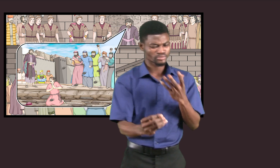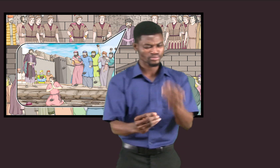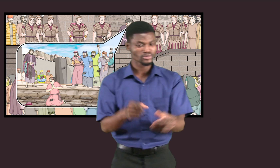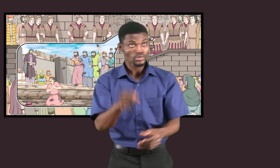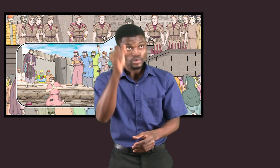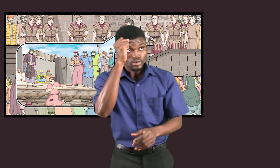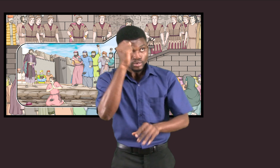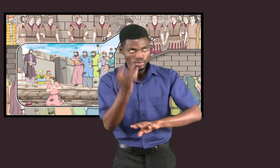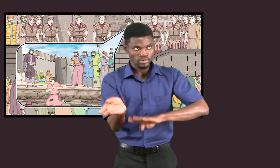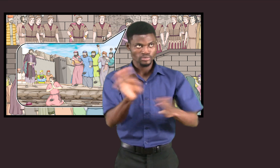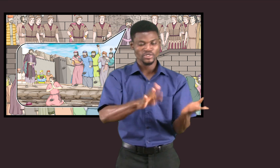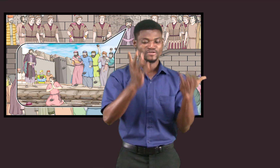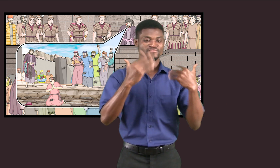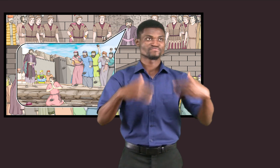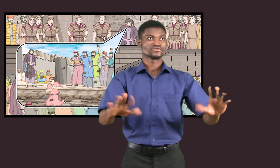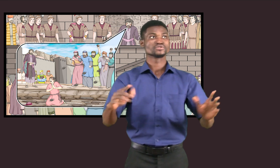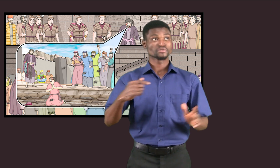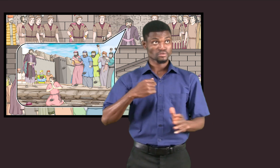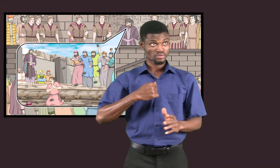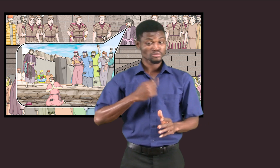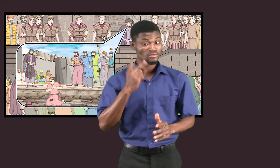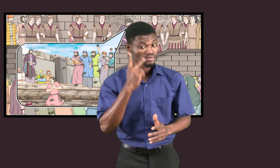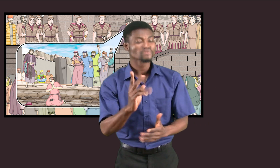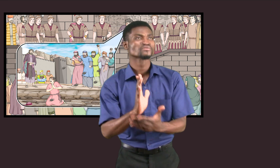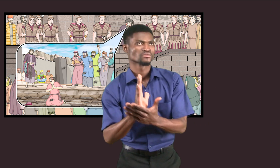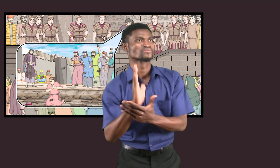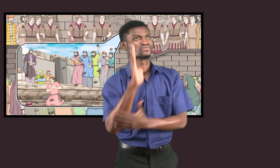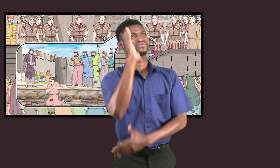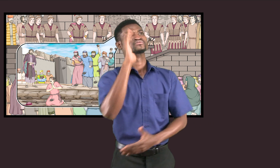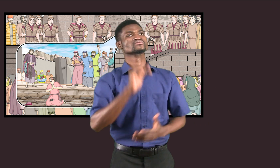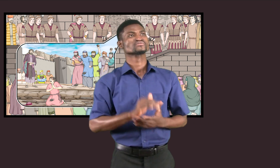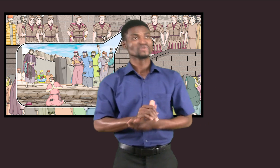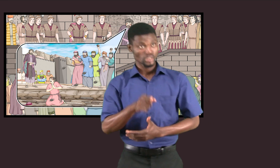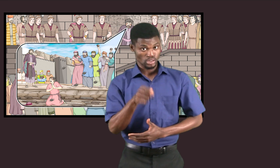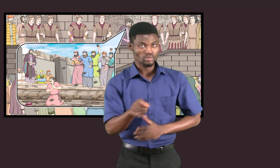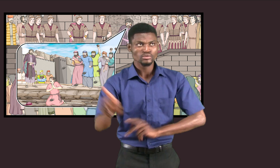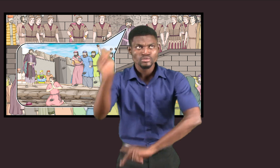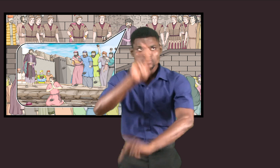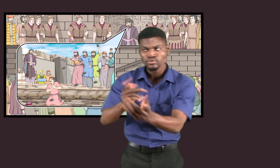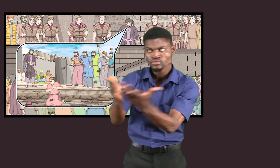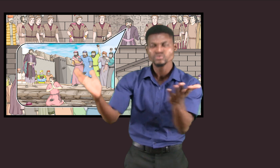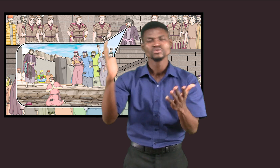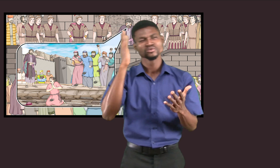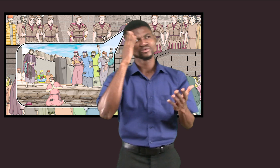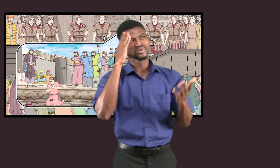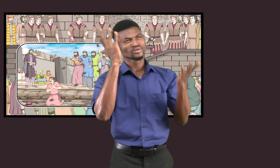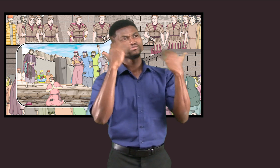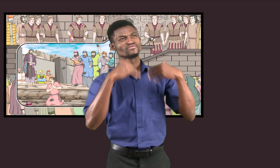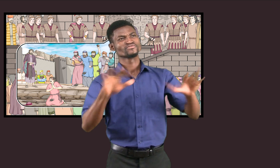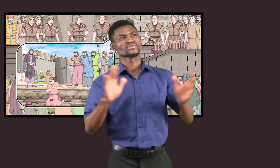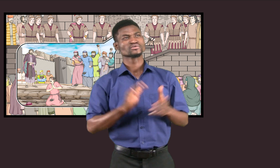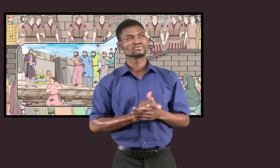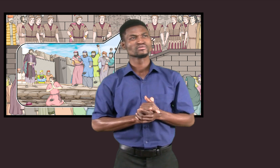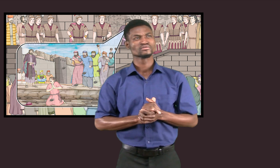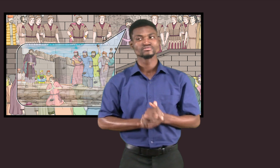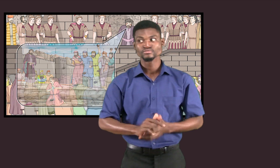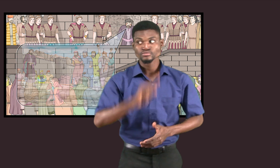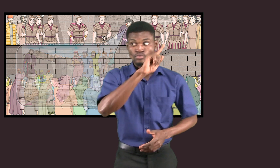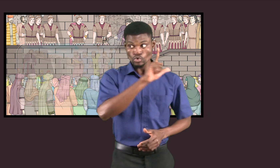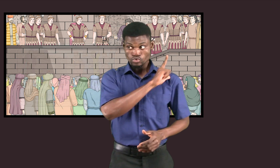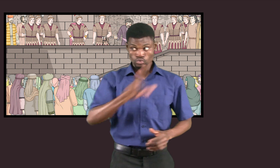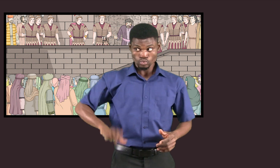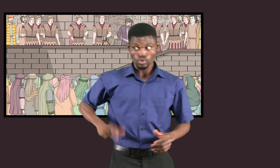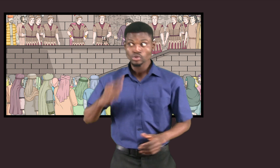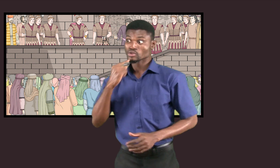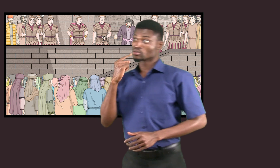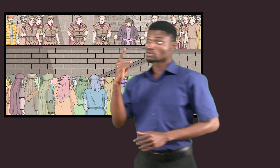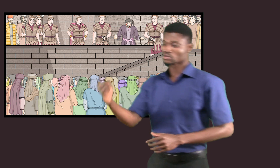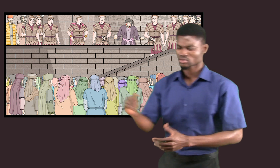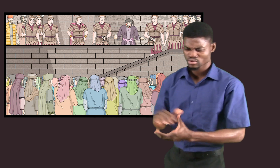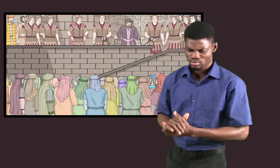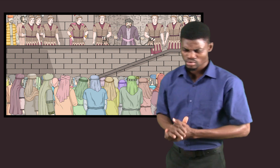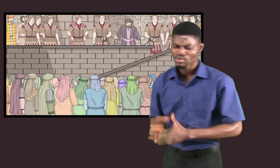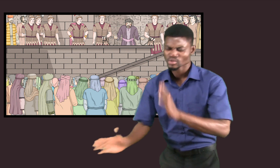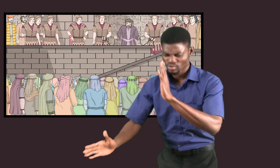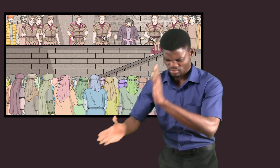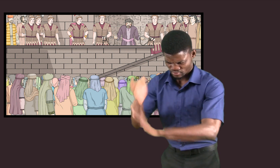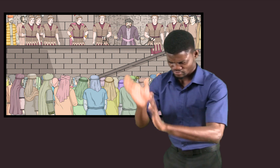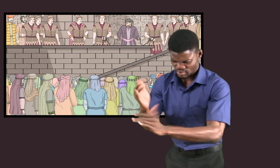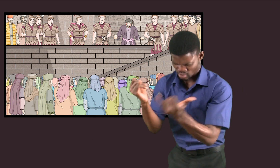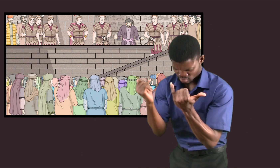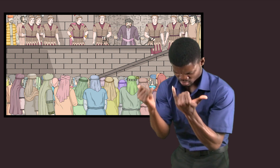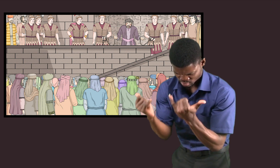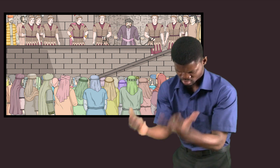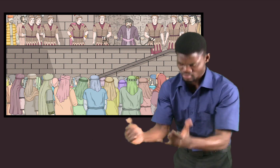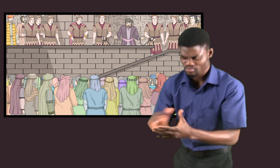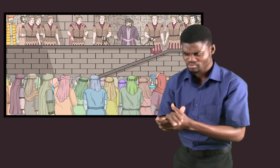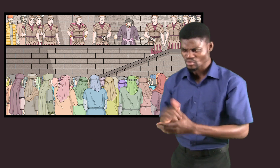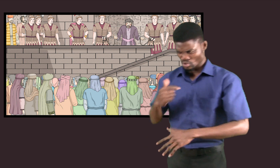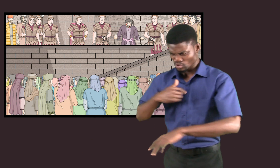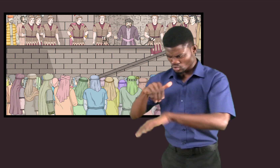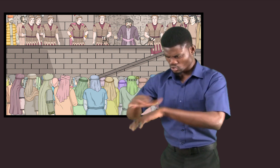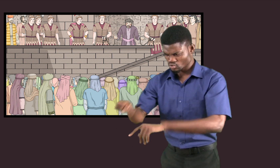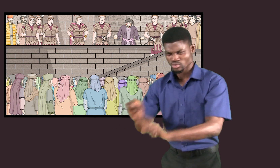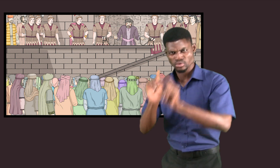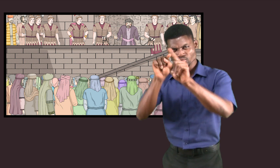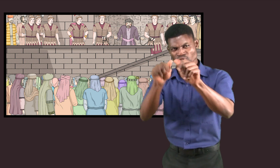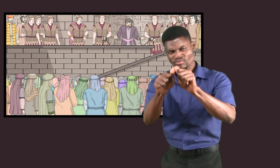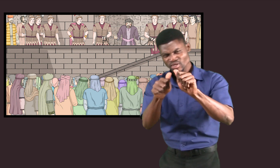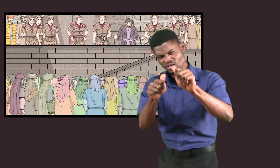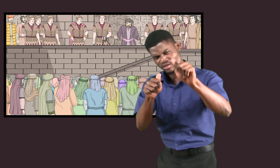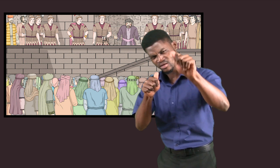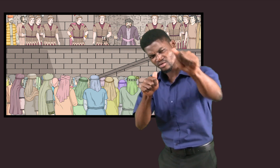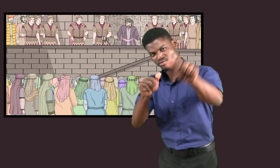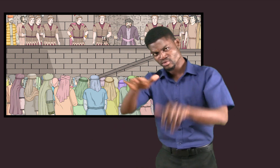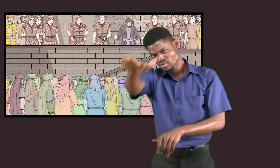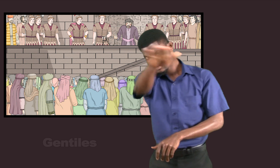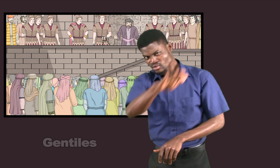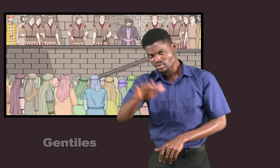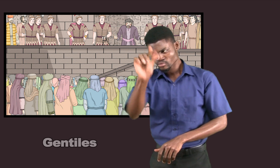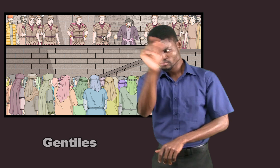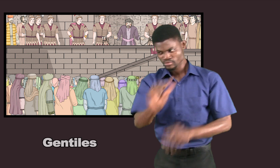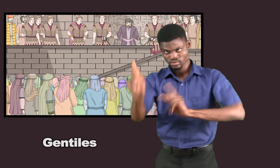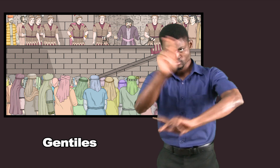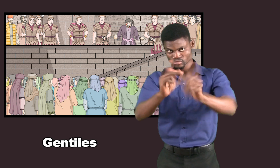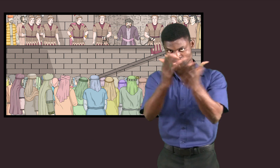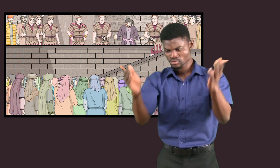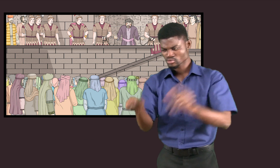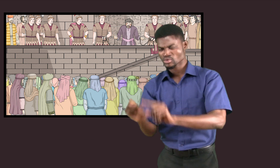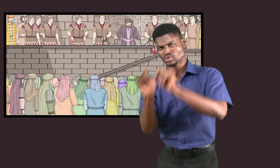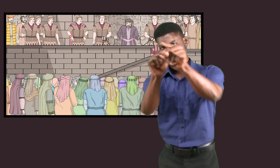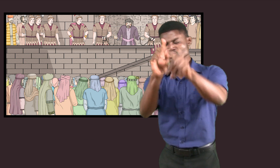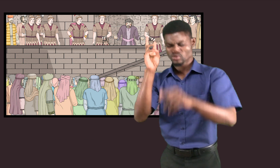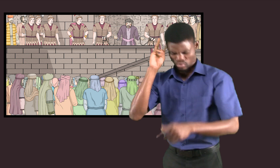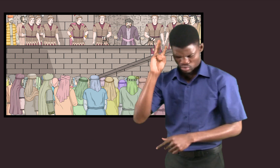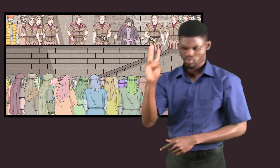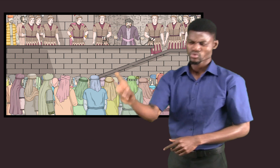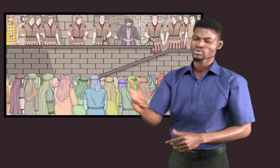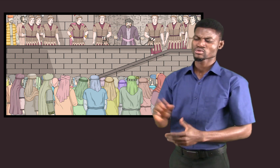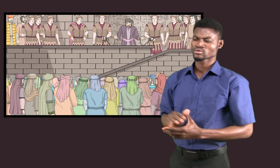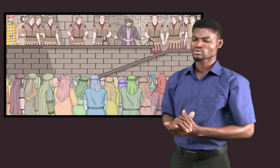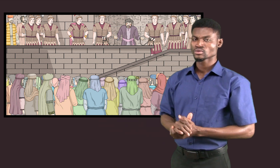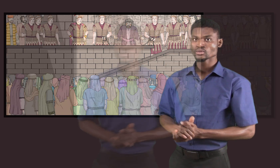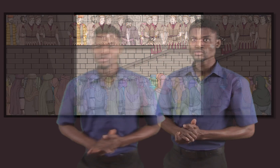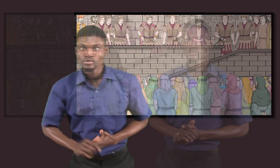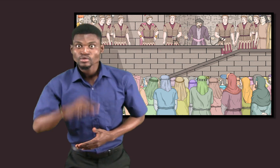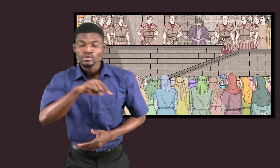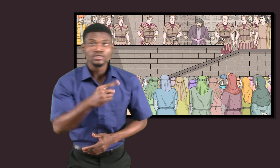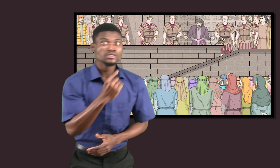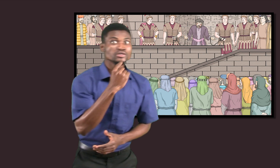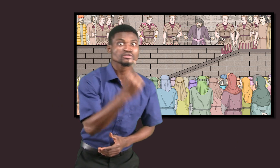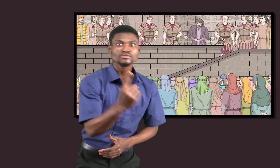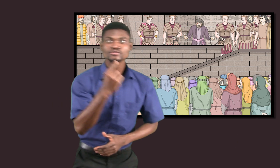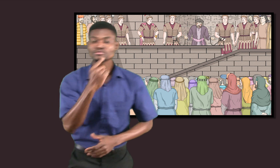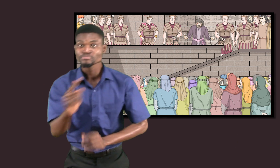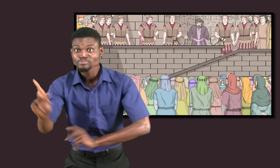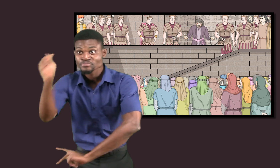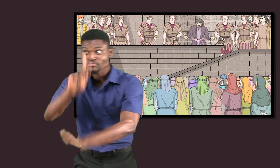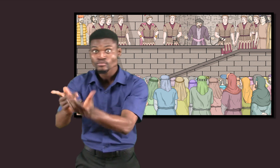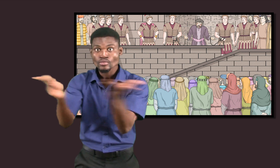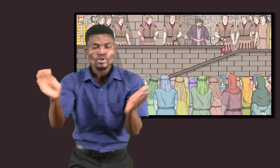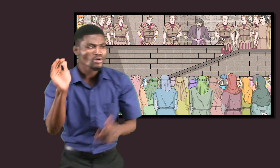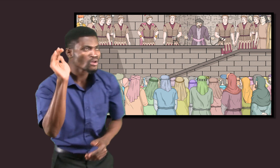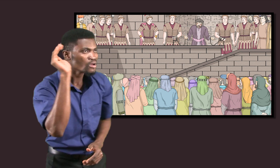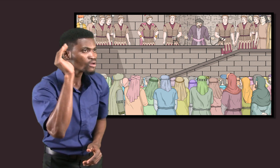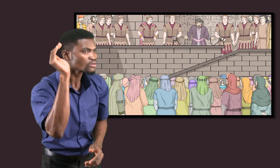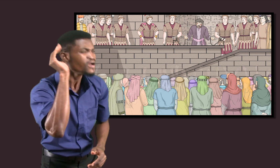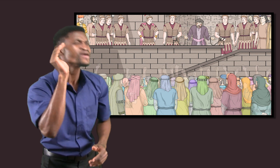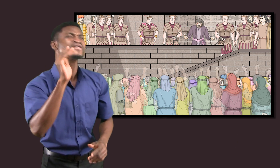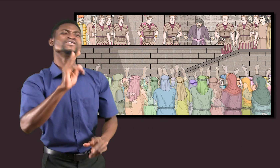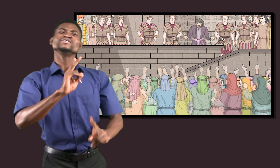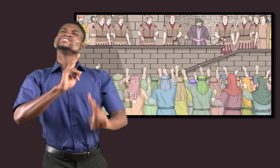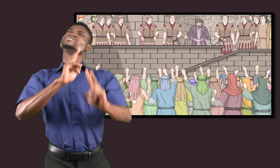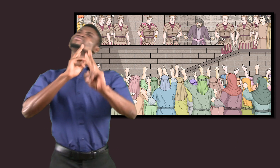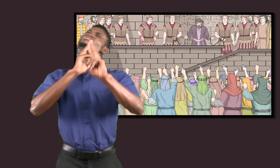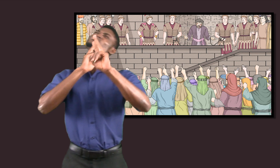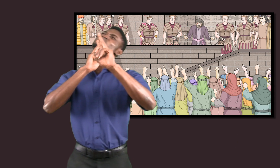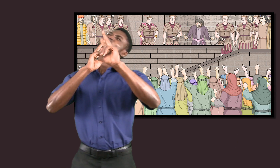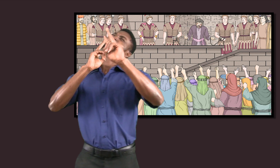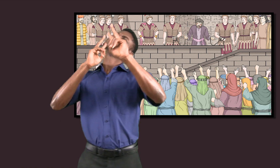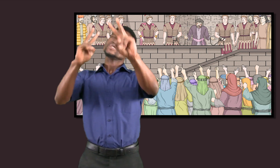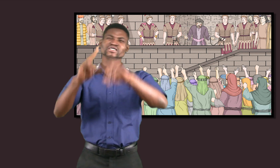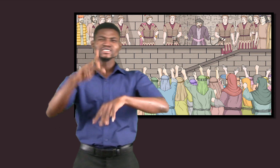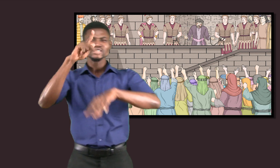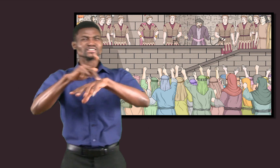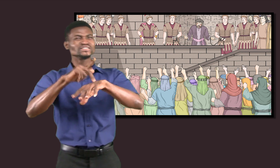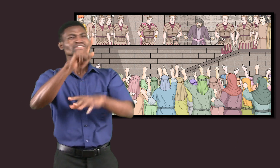Then He said to me, ‘Go! I will send you far away to the Gentiles.’” The crowd listened to Paul until he made this statement.